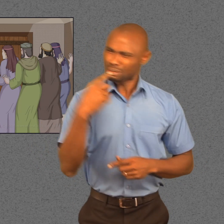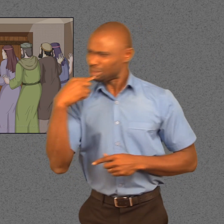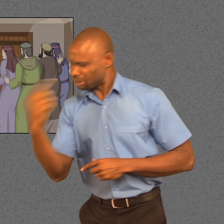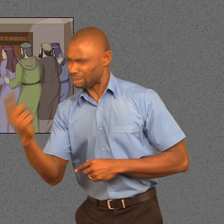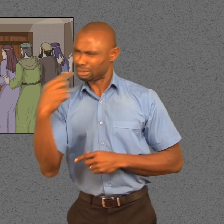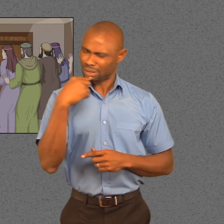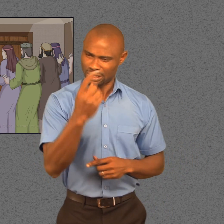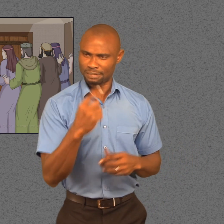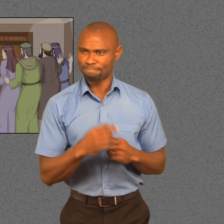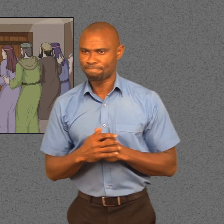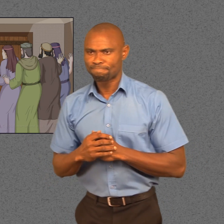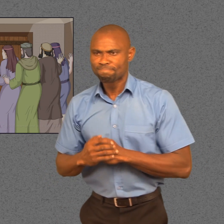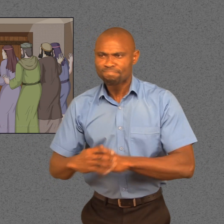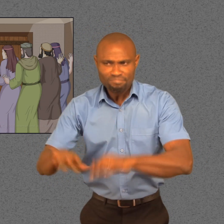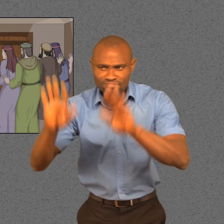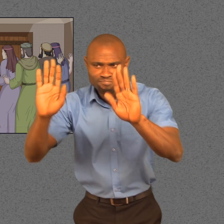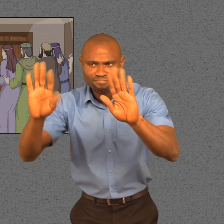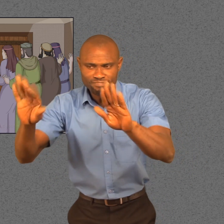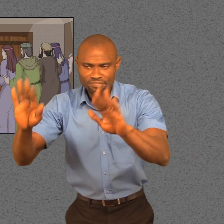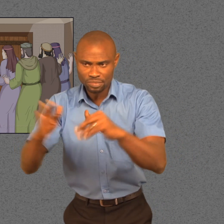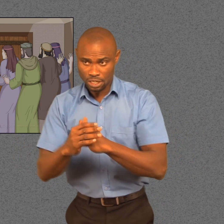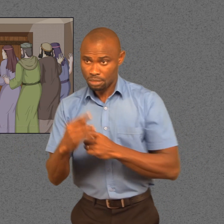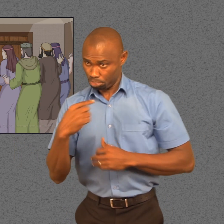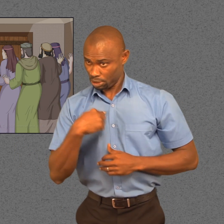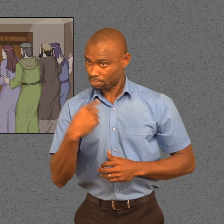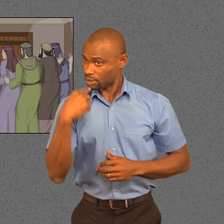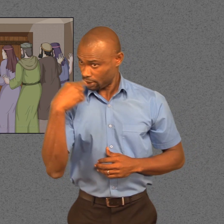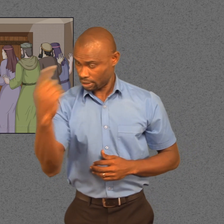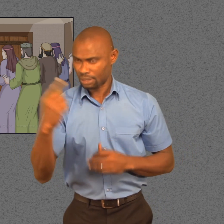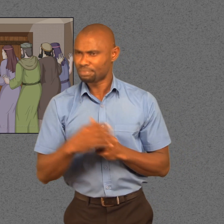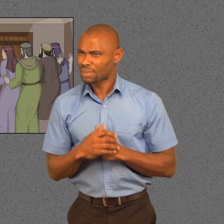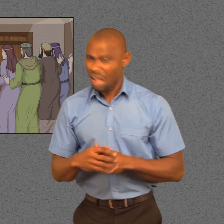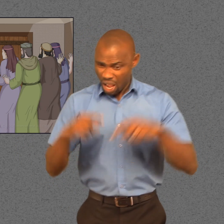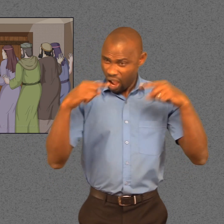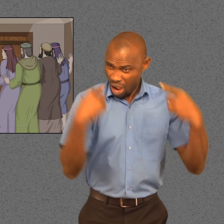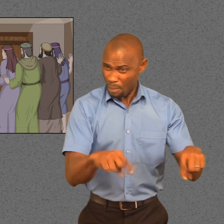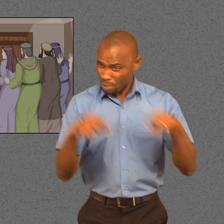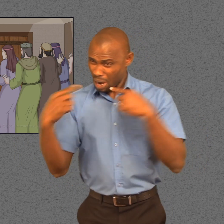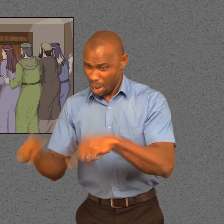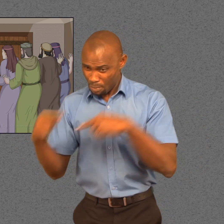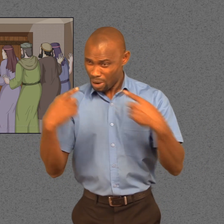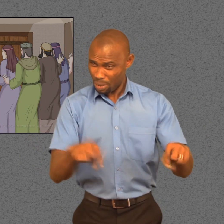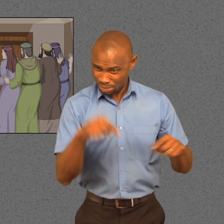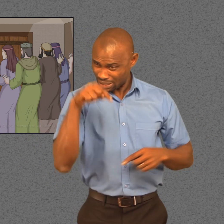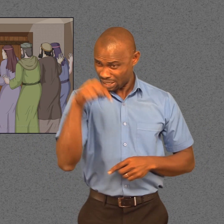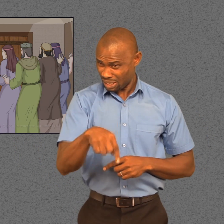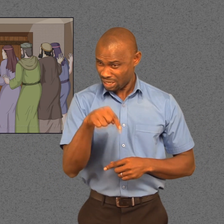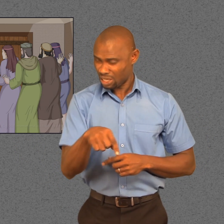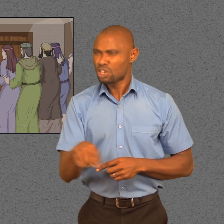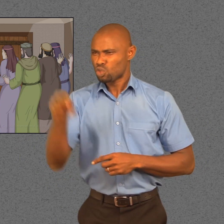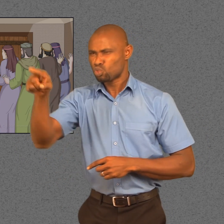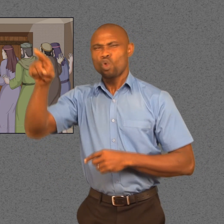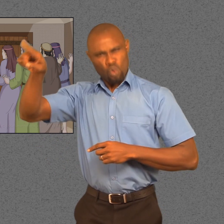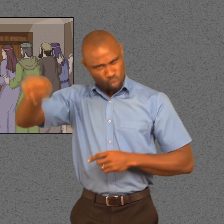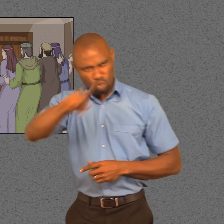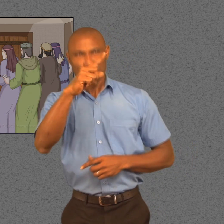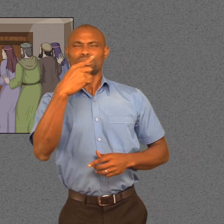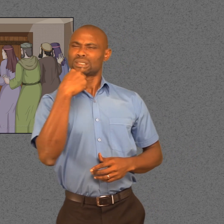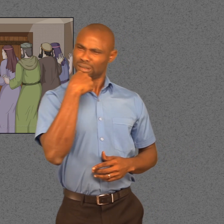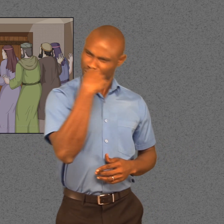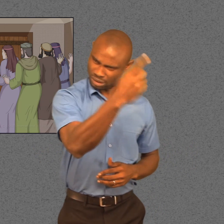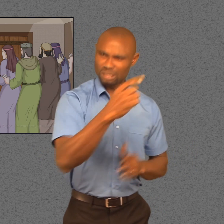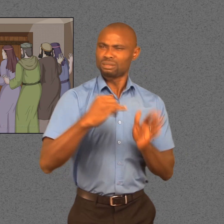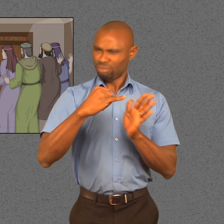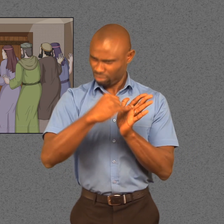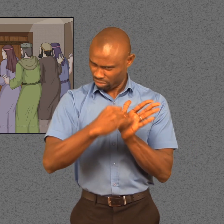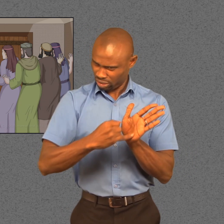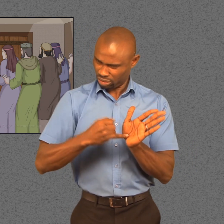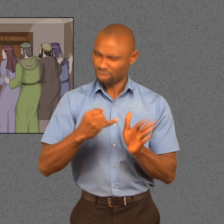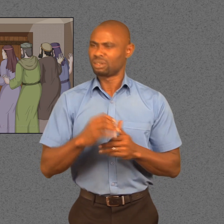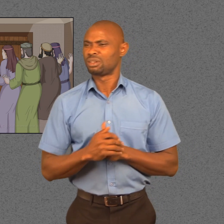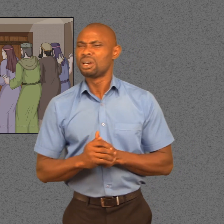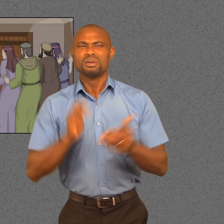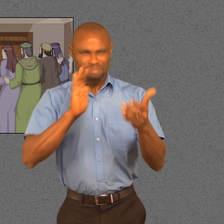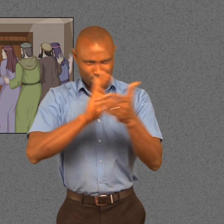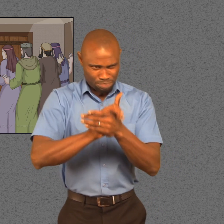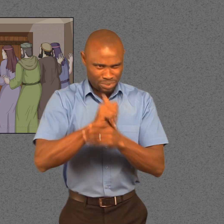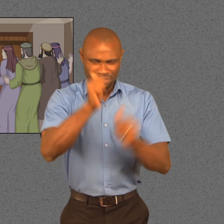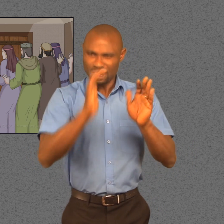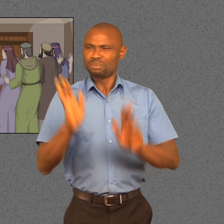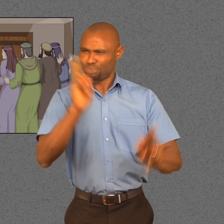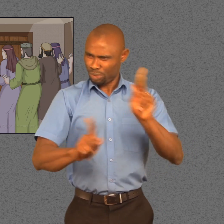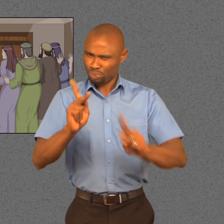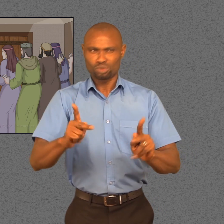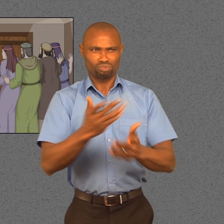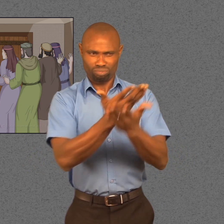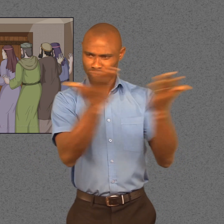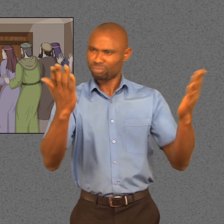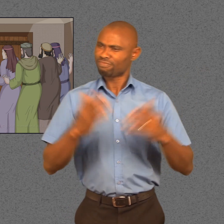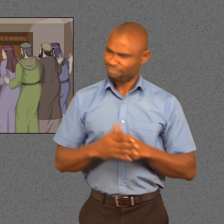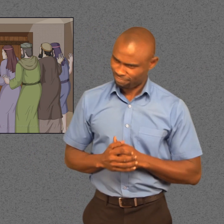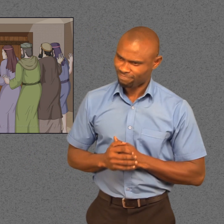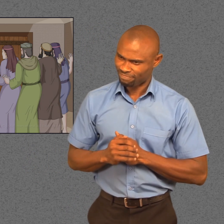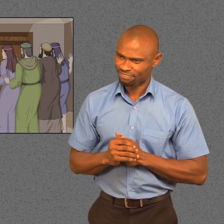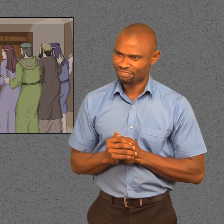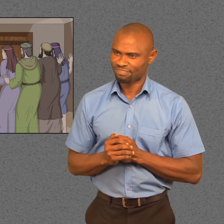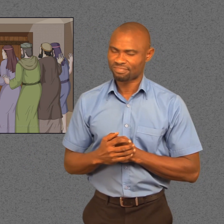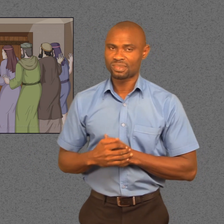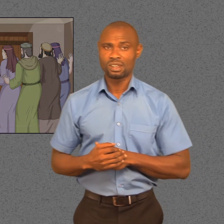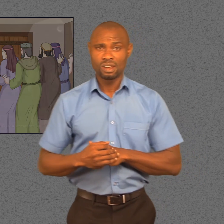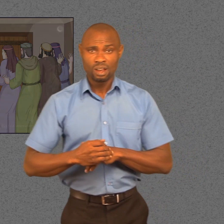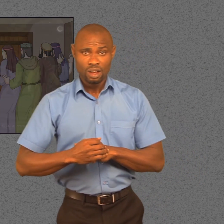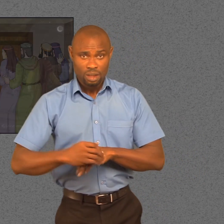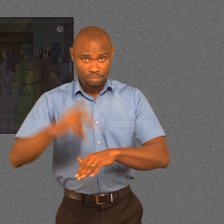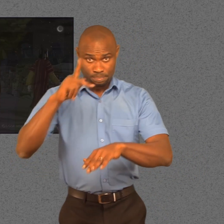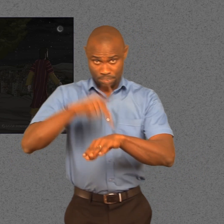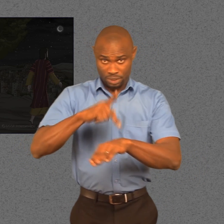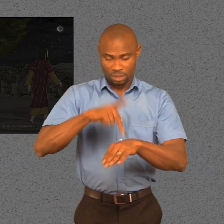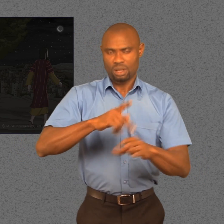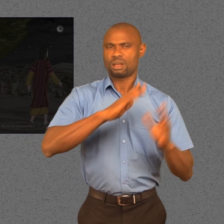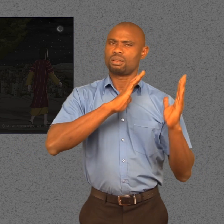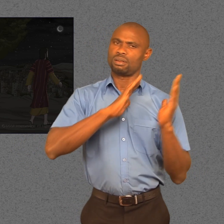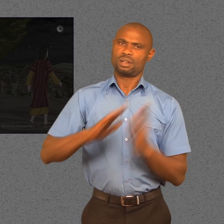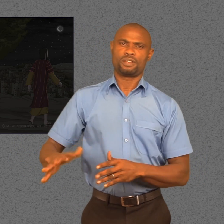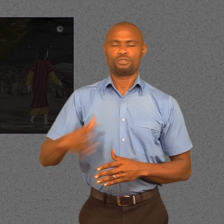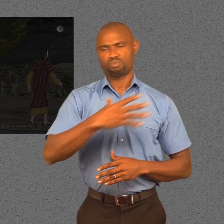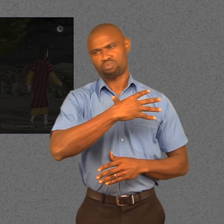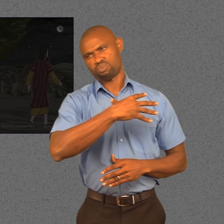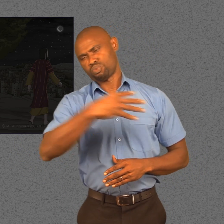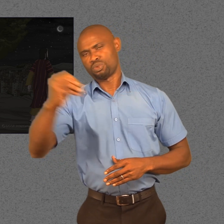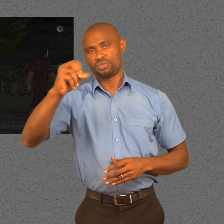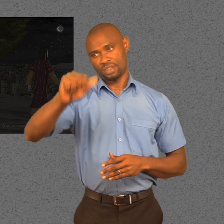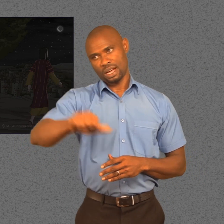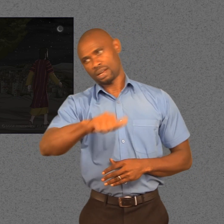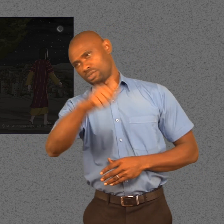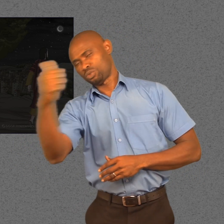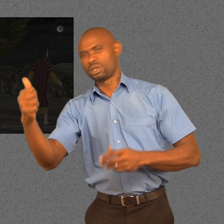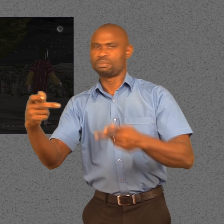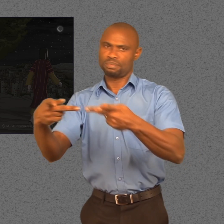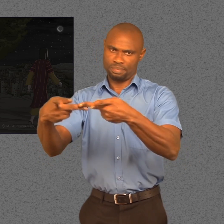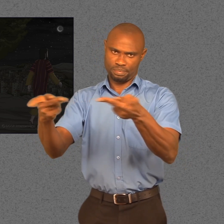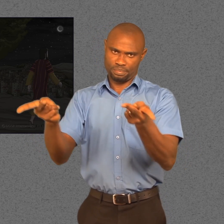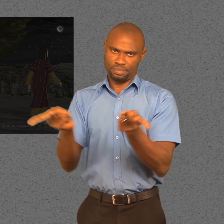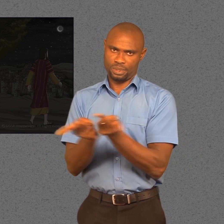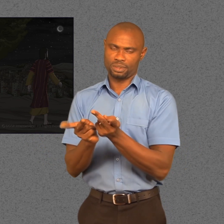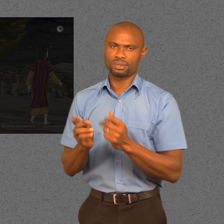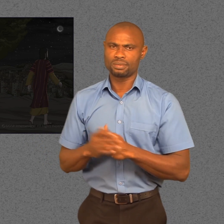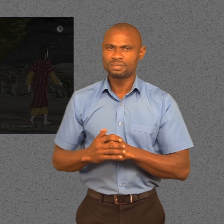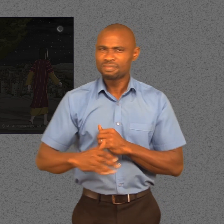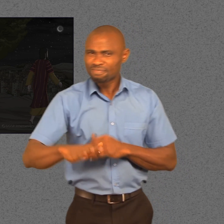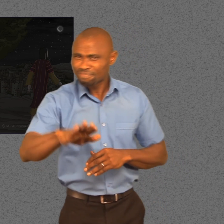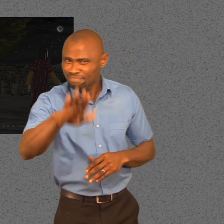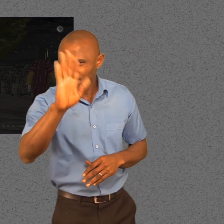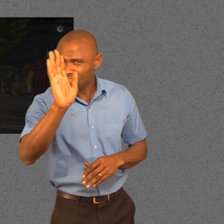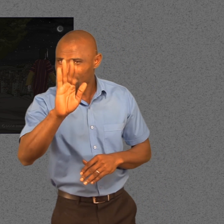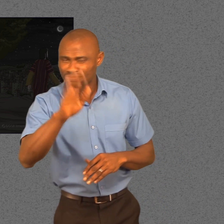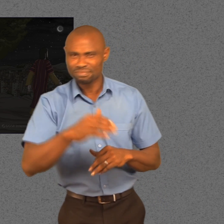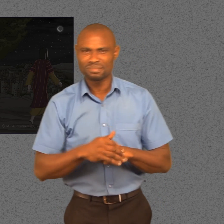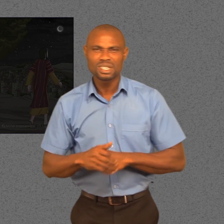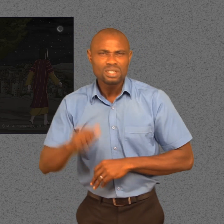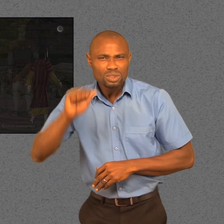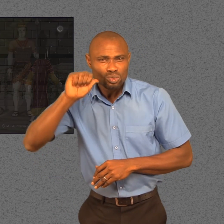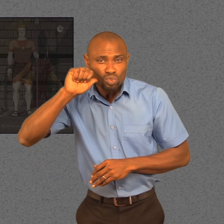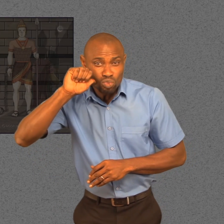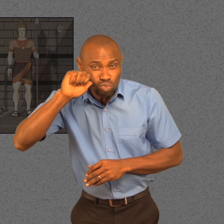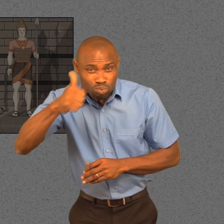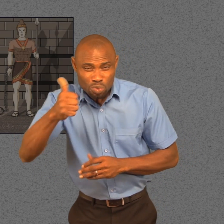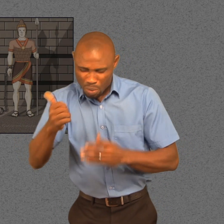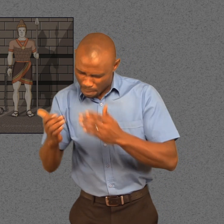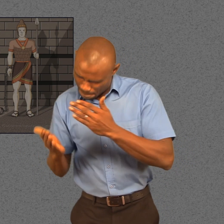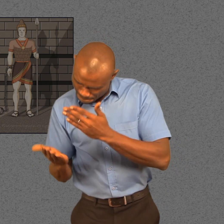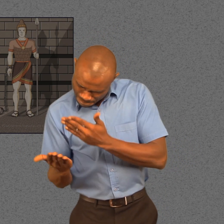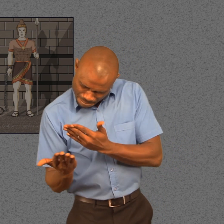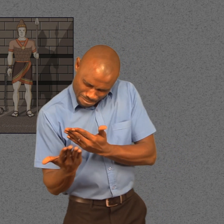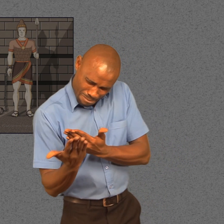“Send word to James and to the brothers,” he said, and he left for another place.